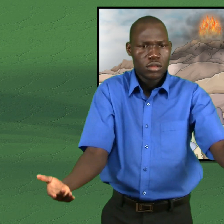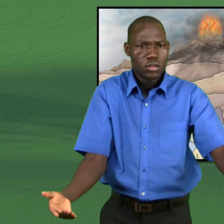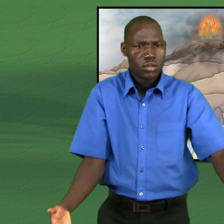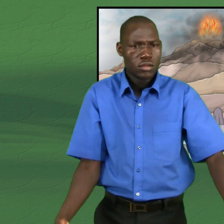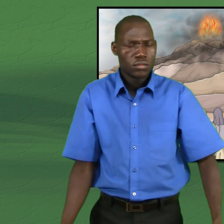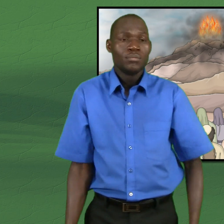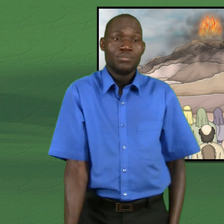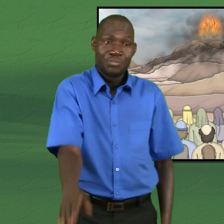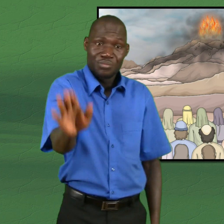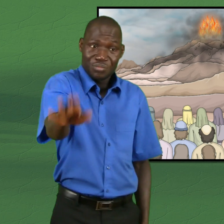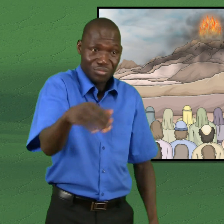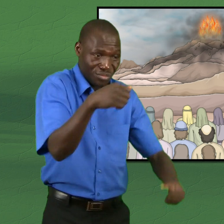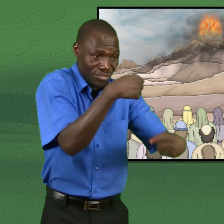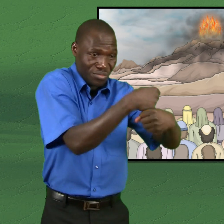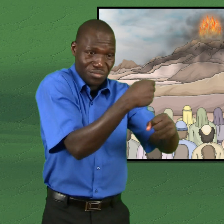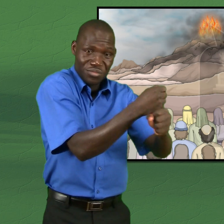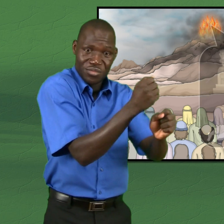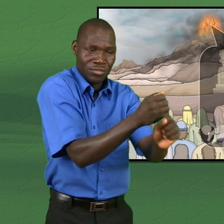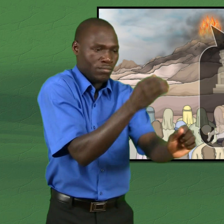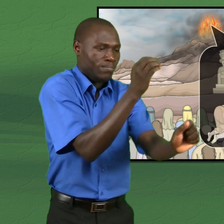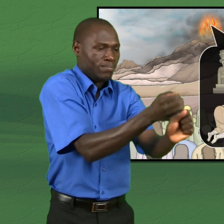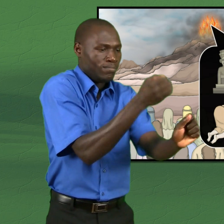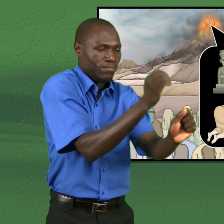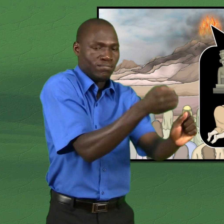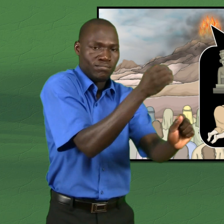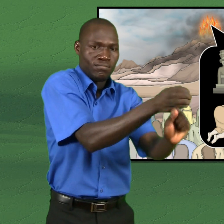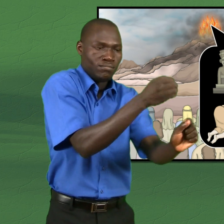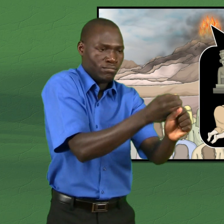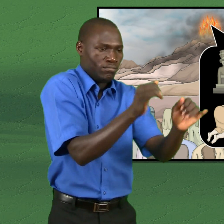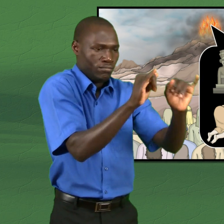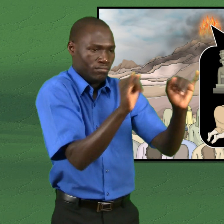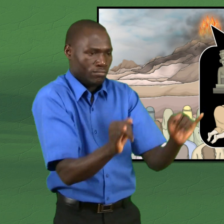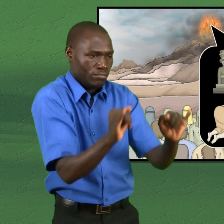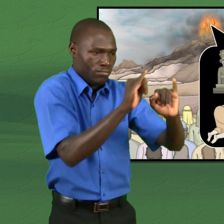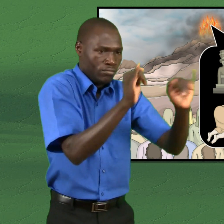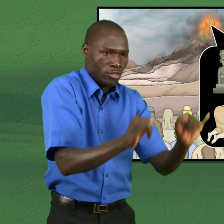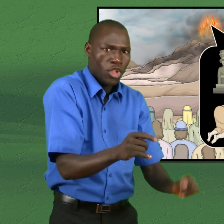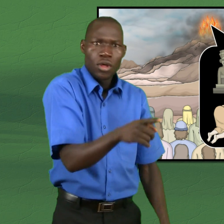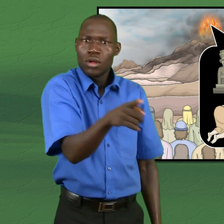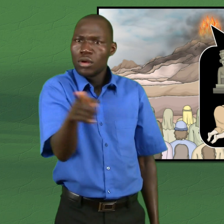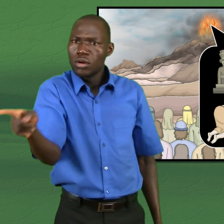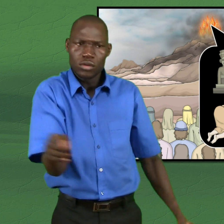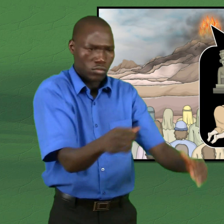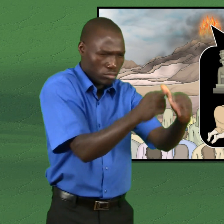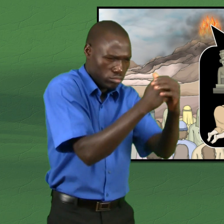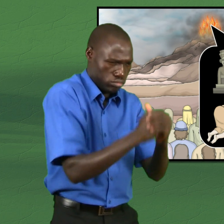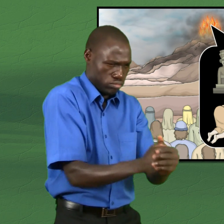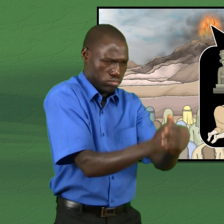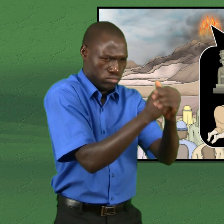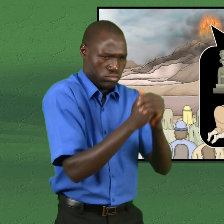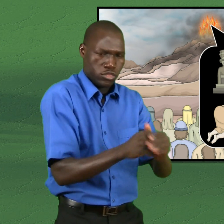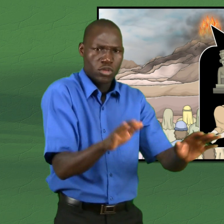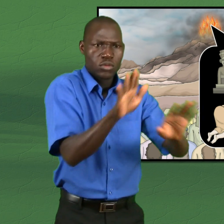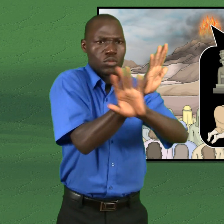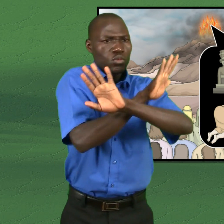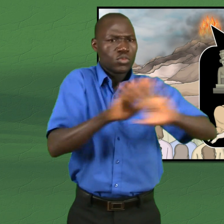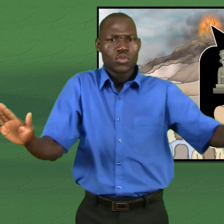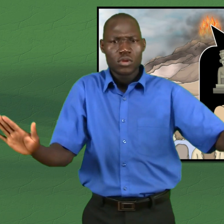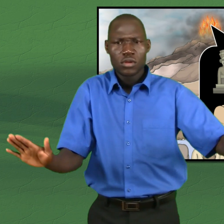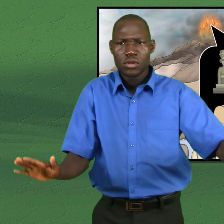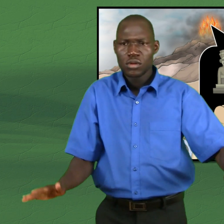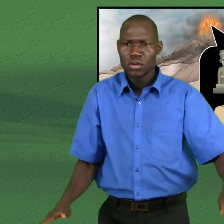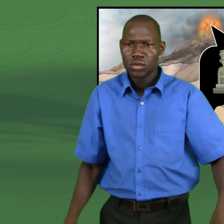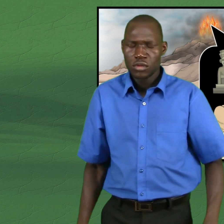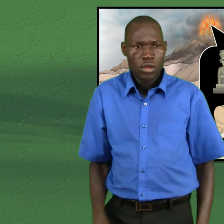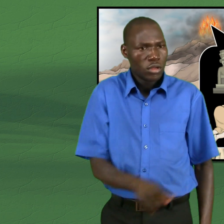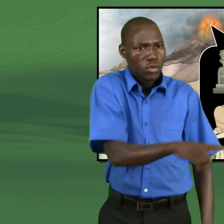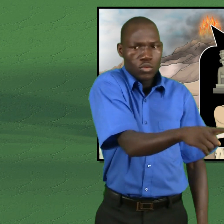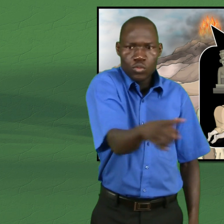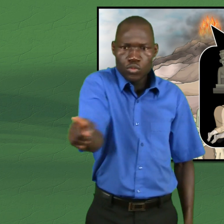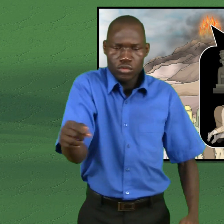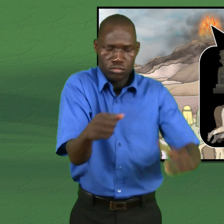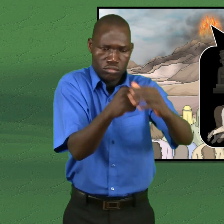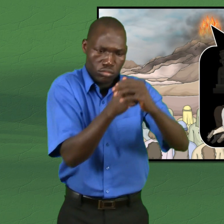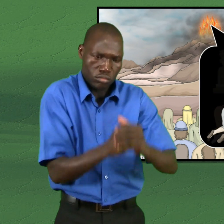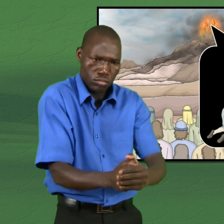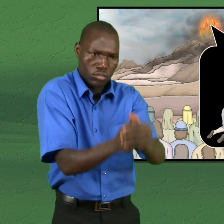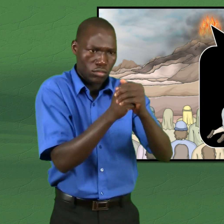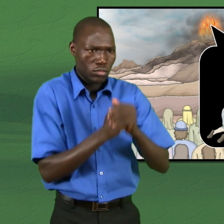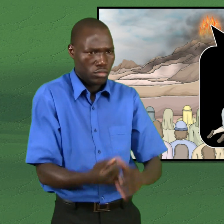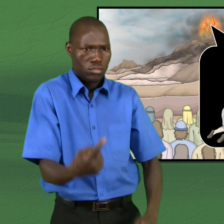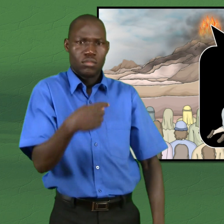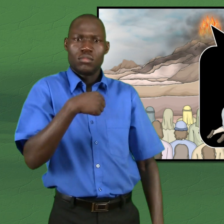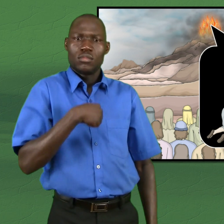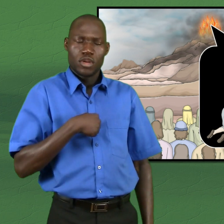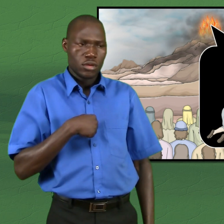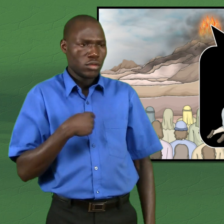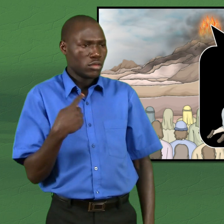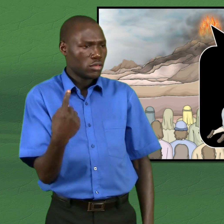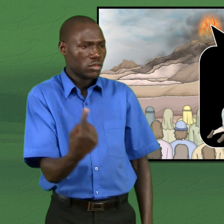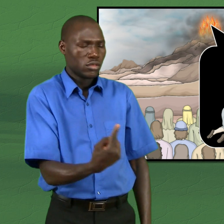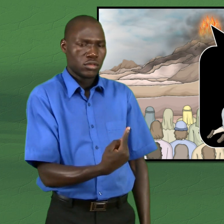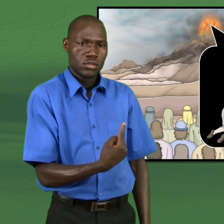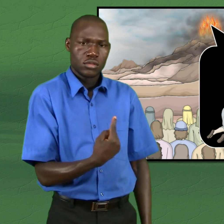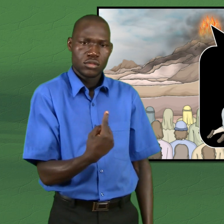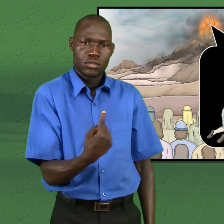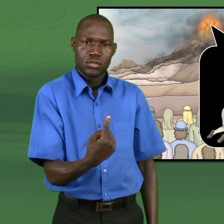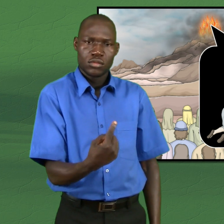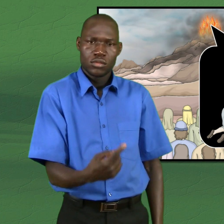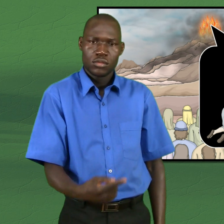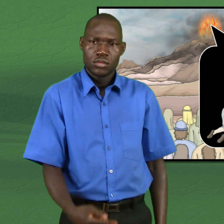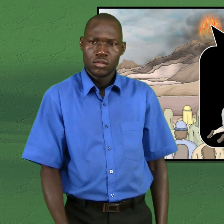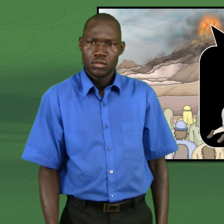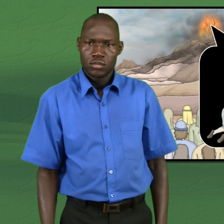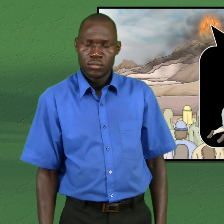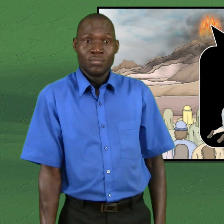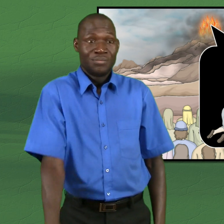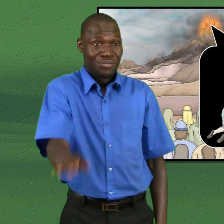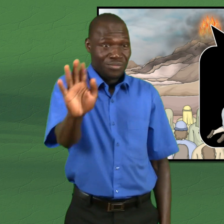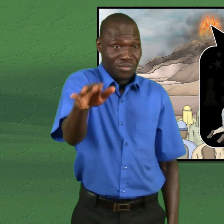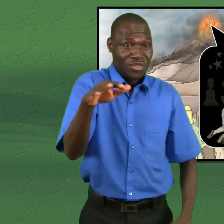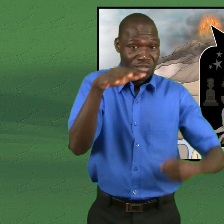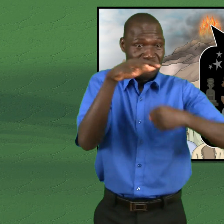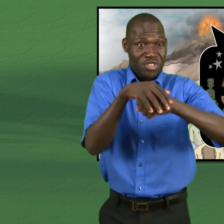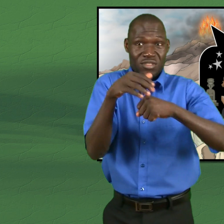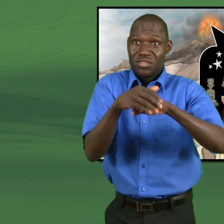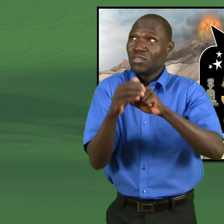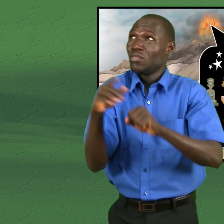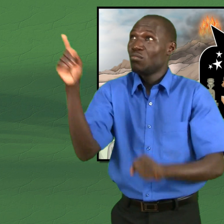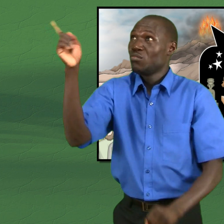You shall have no other gods before Me.